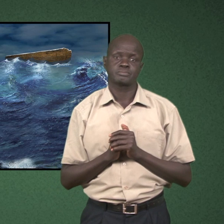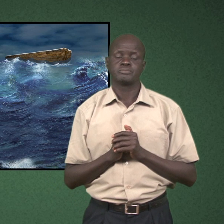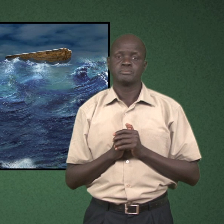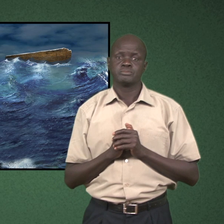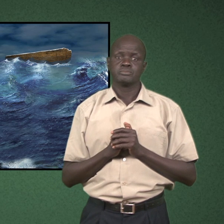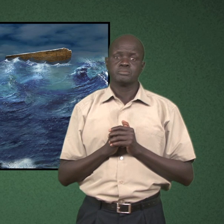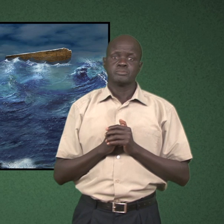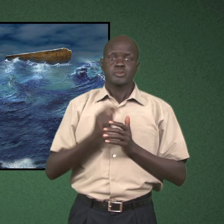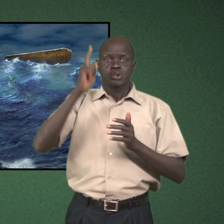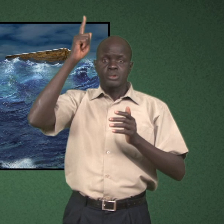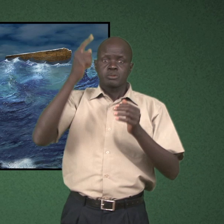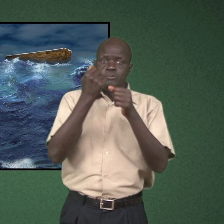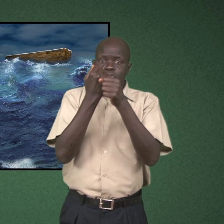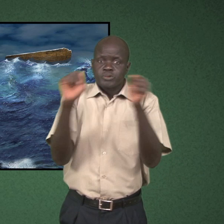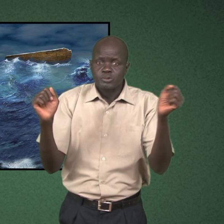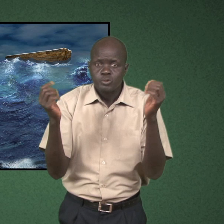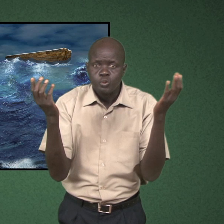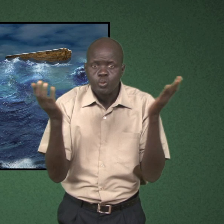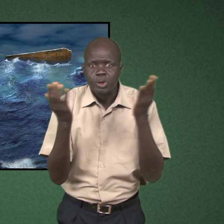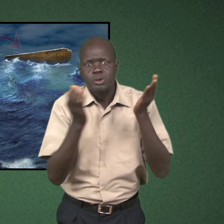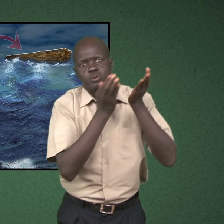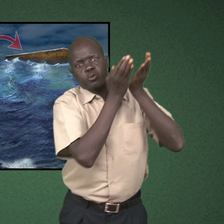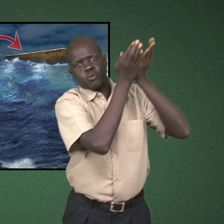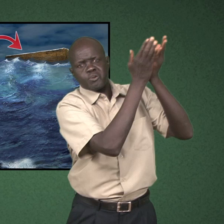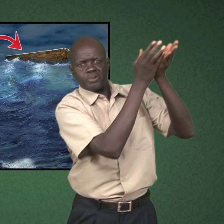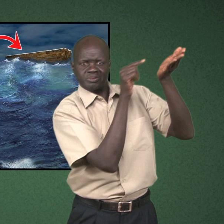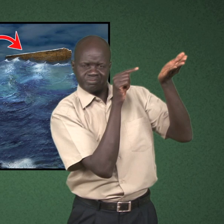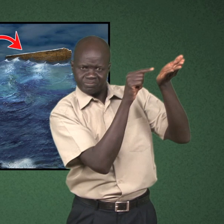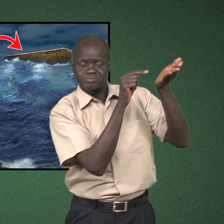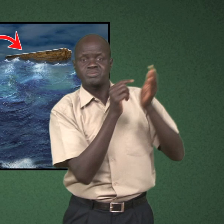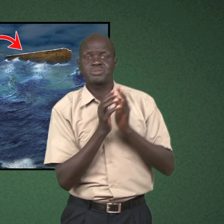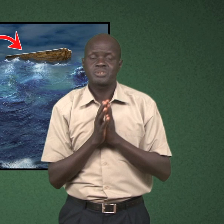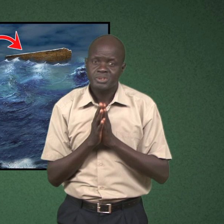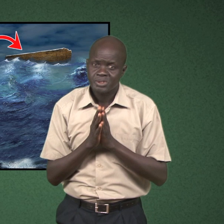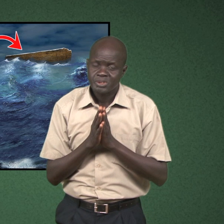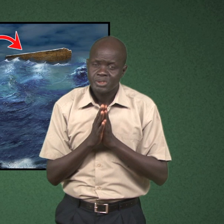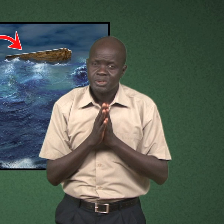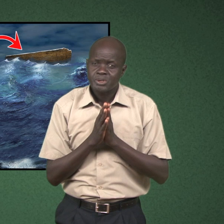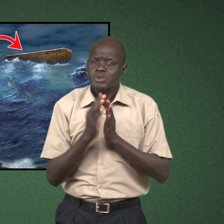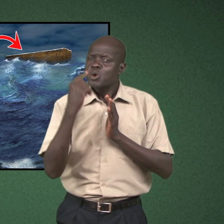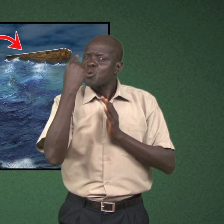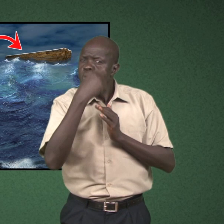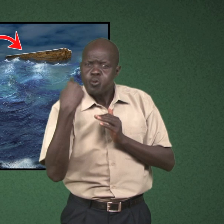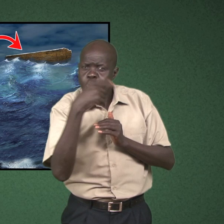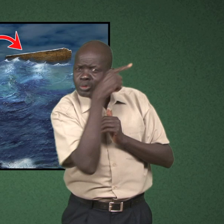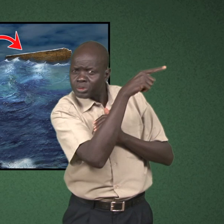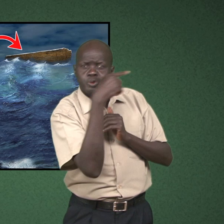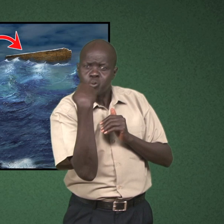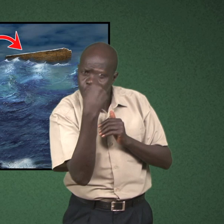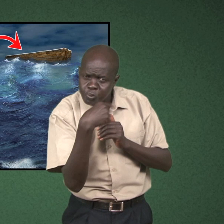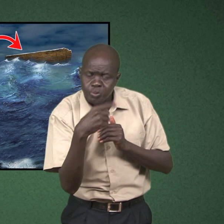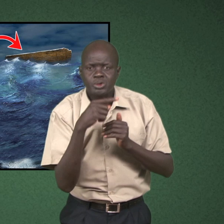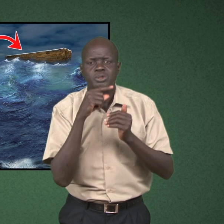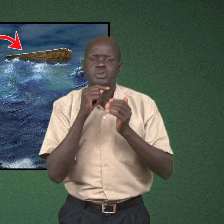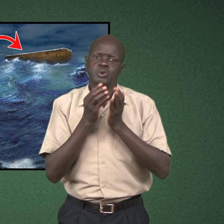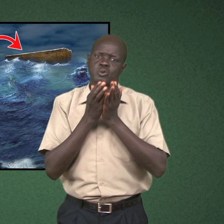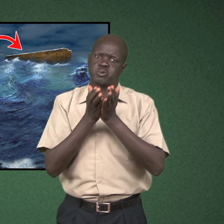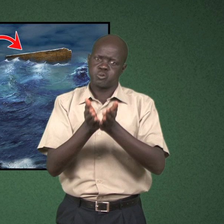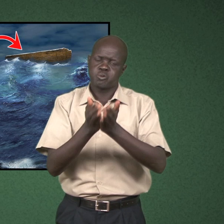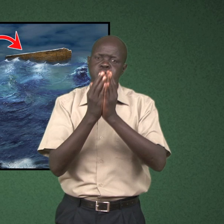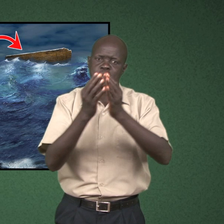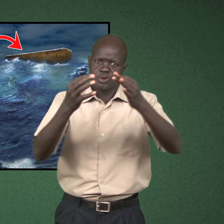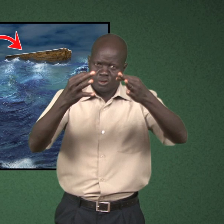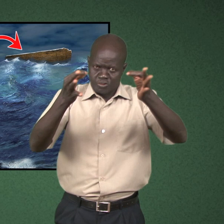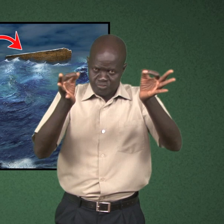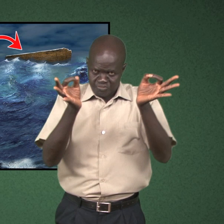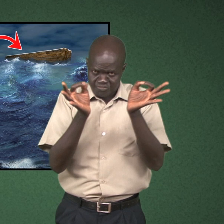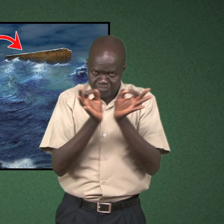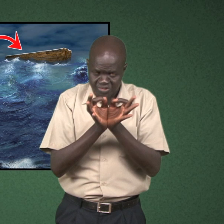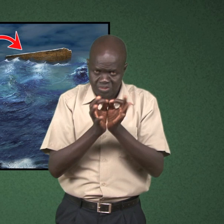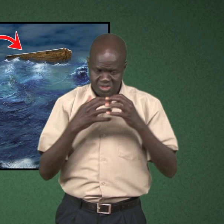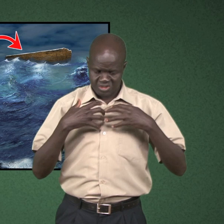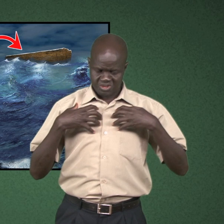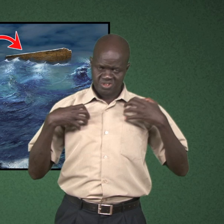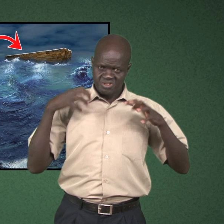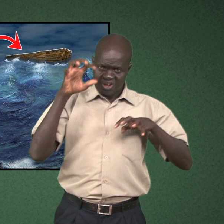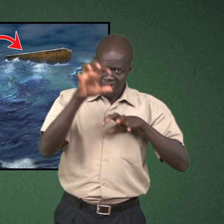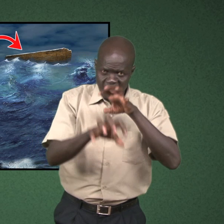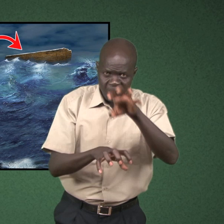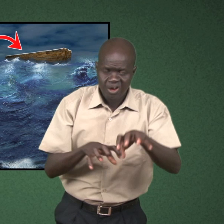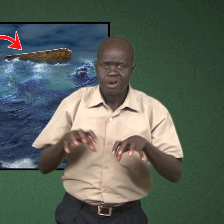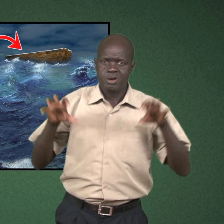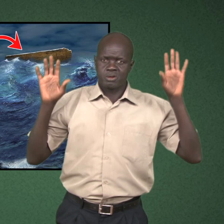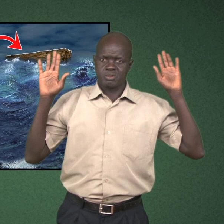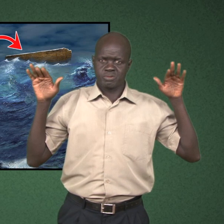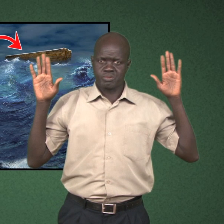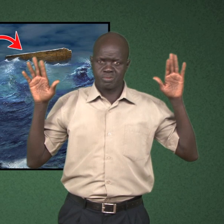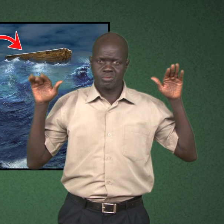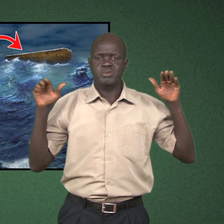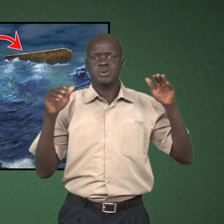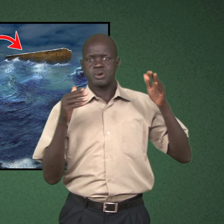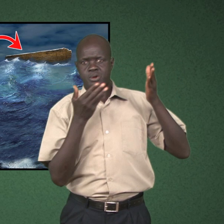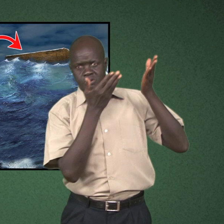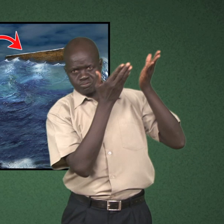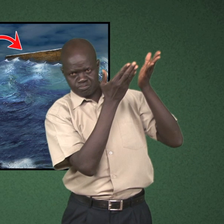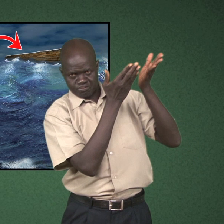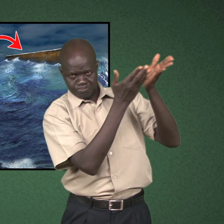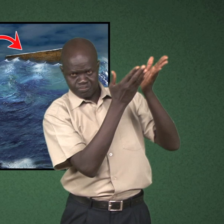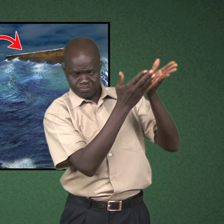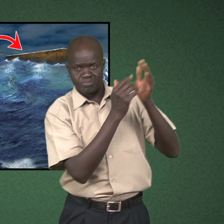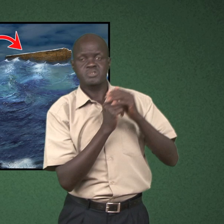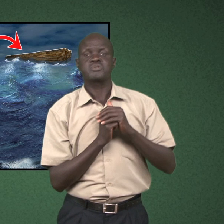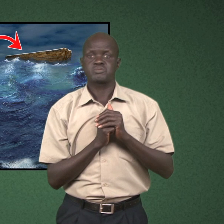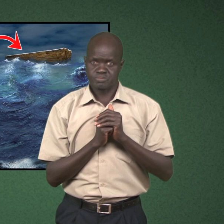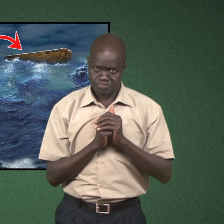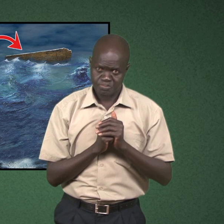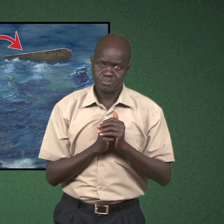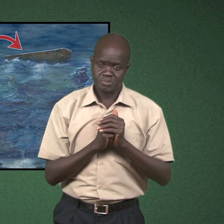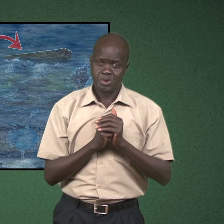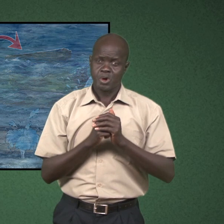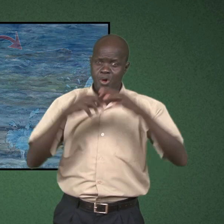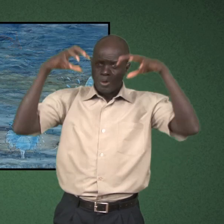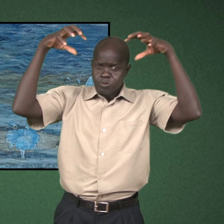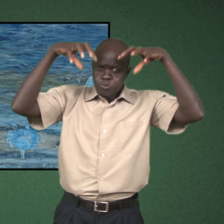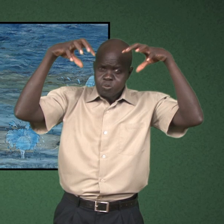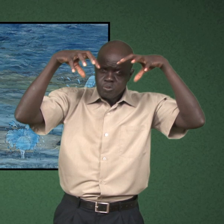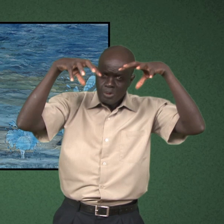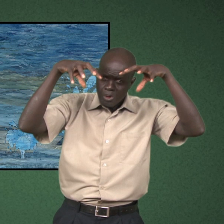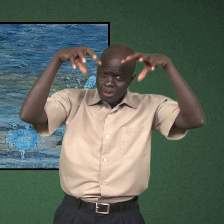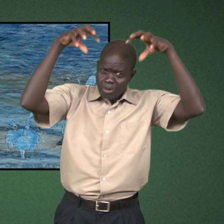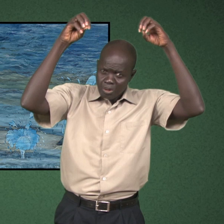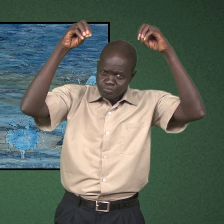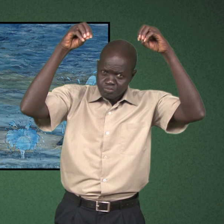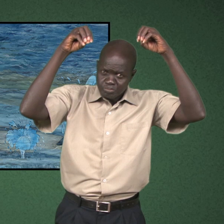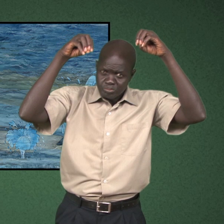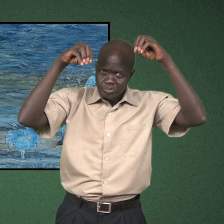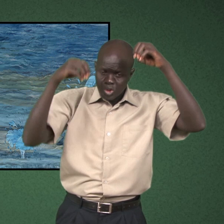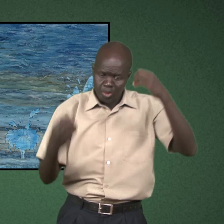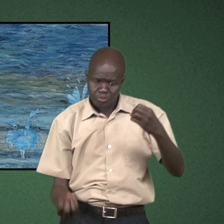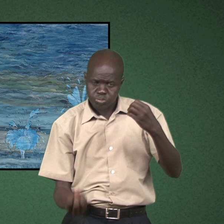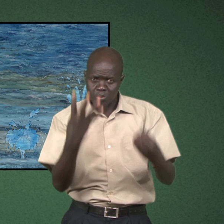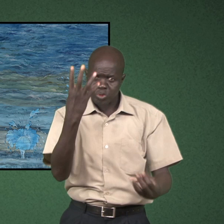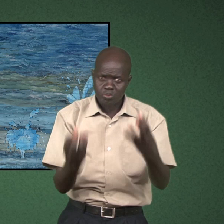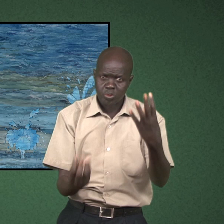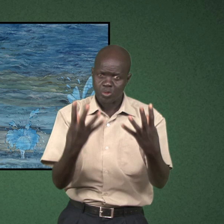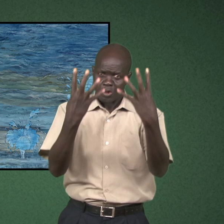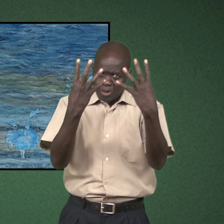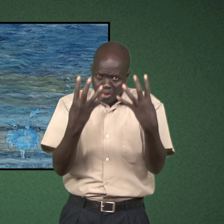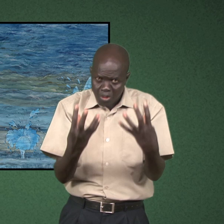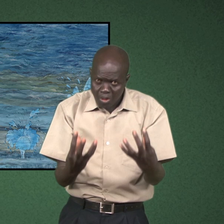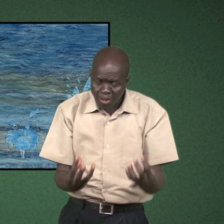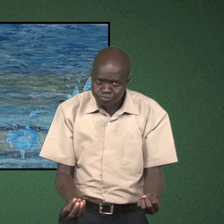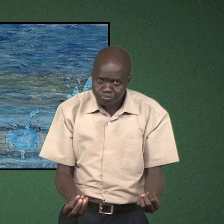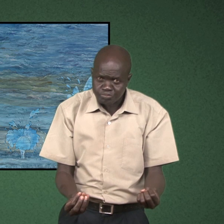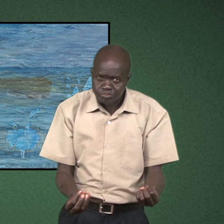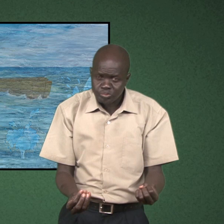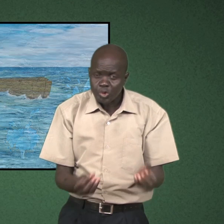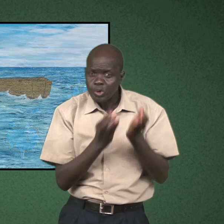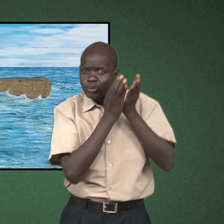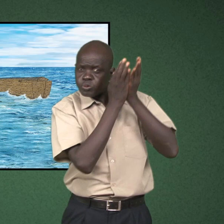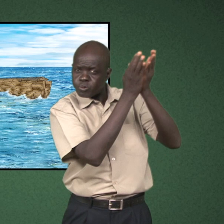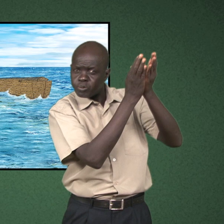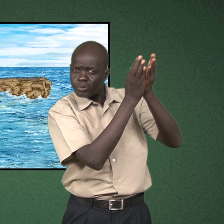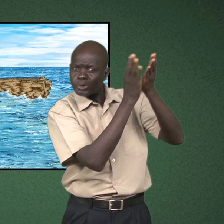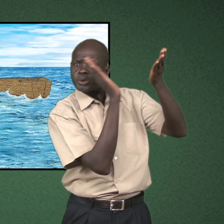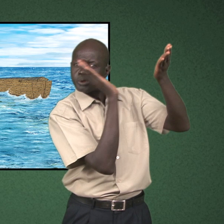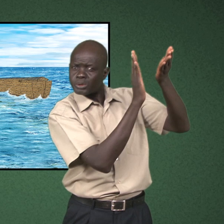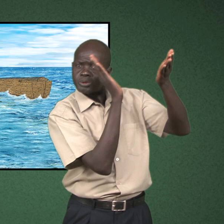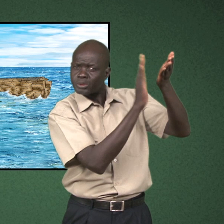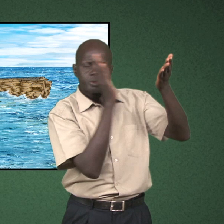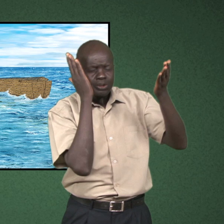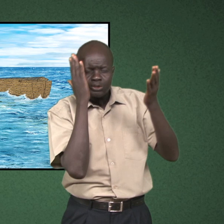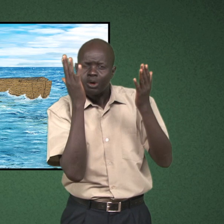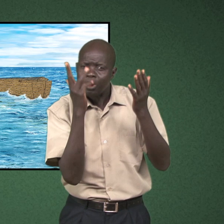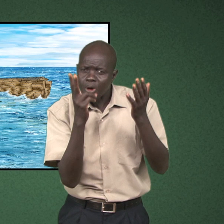they were blotted out from the earth, and only Noah and those with him in the ark remained.